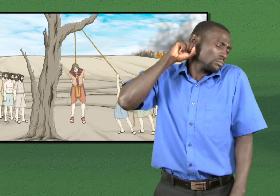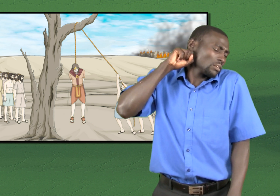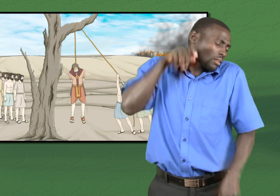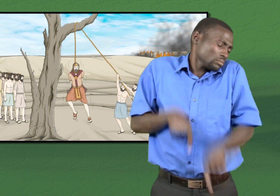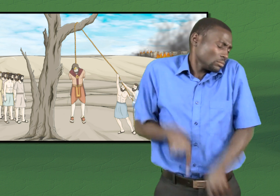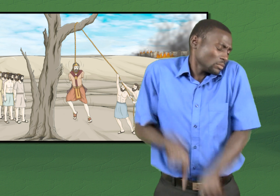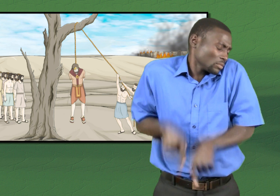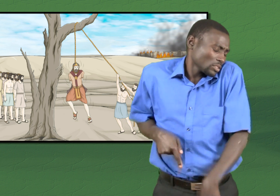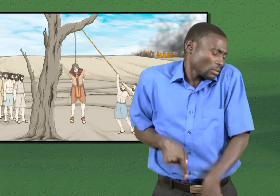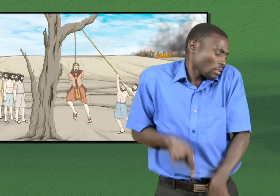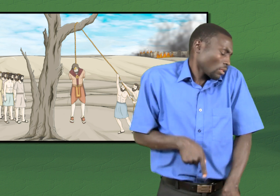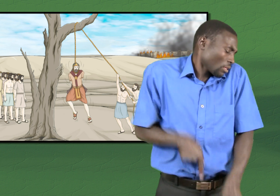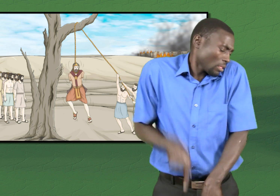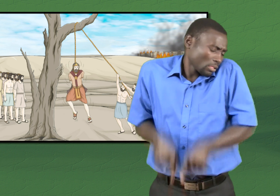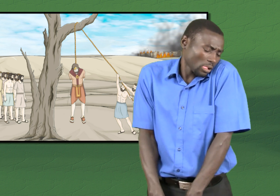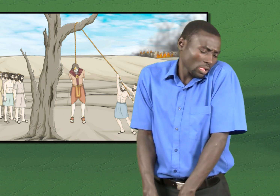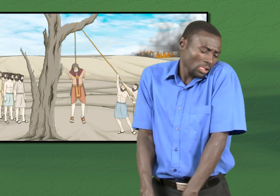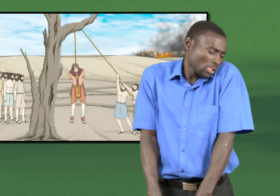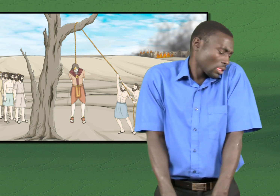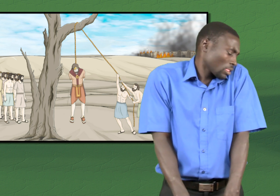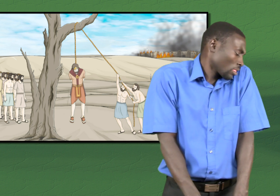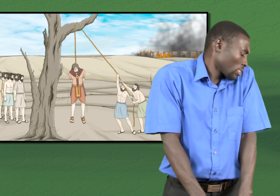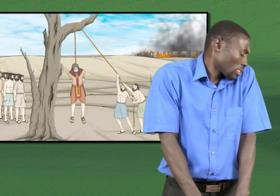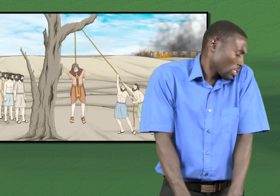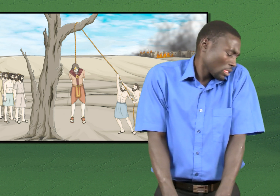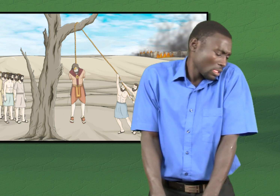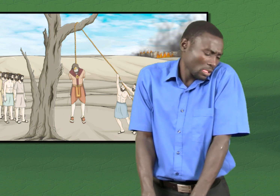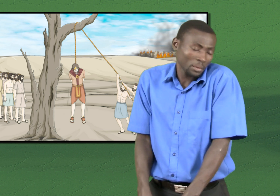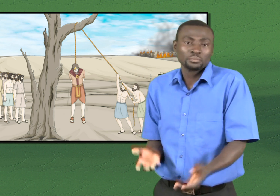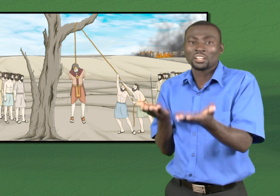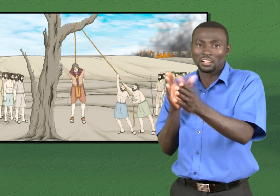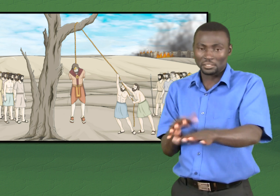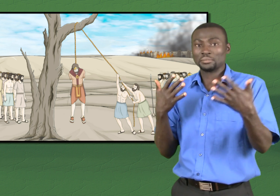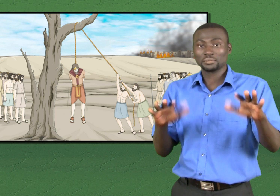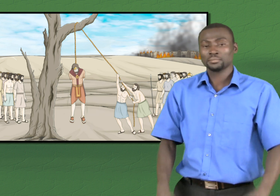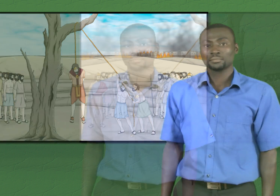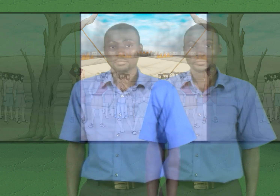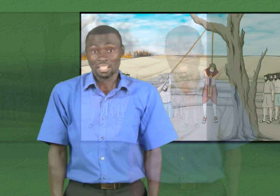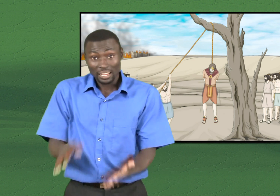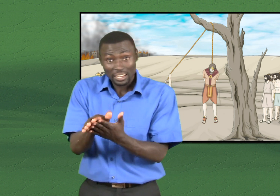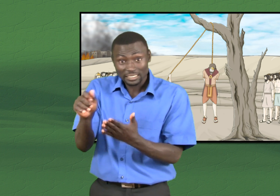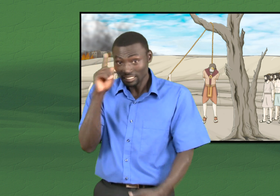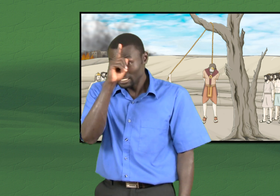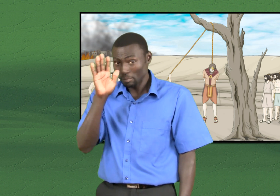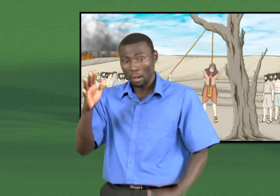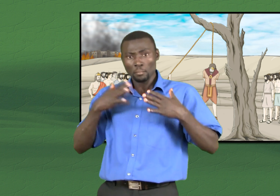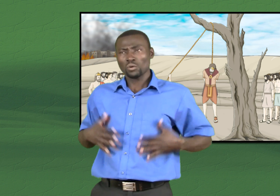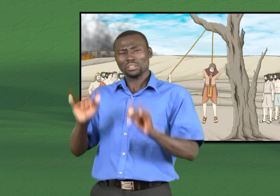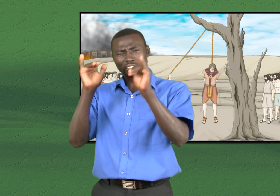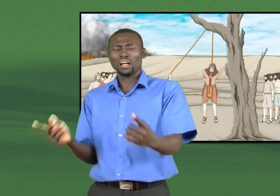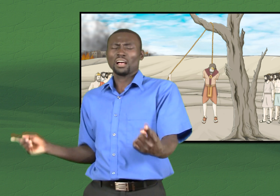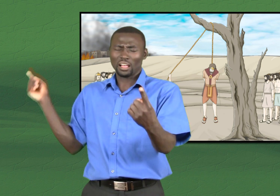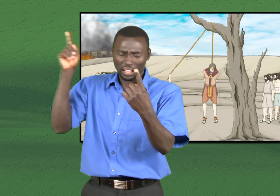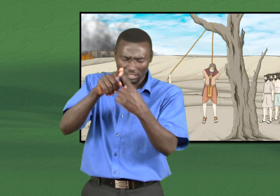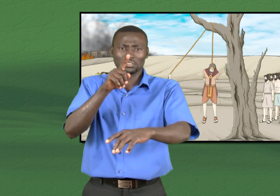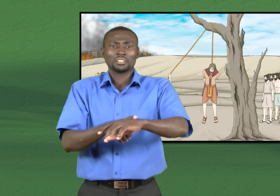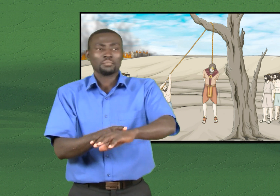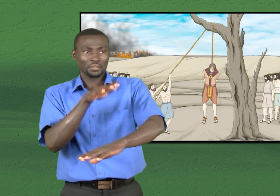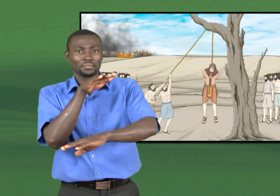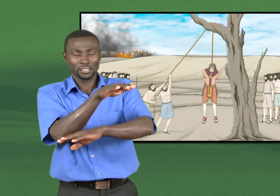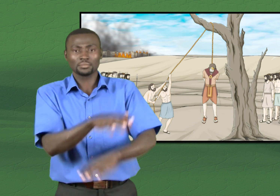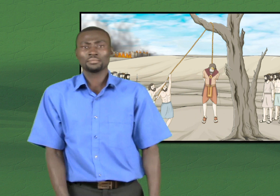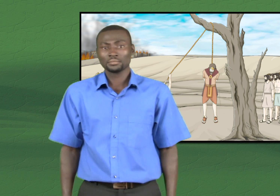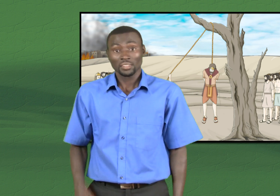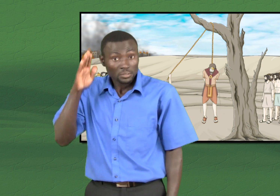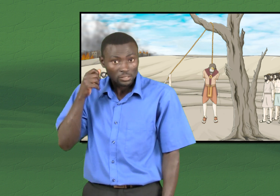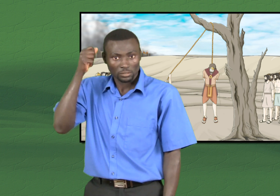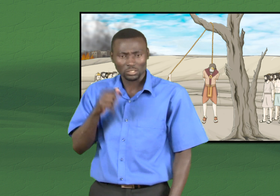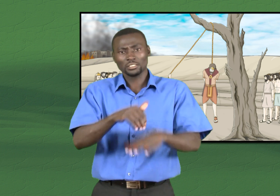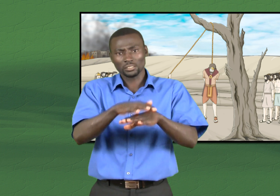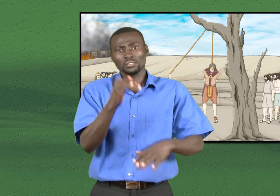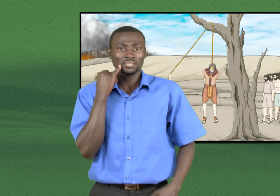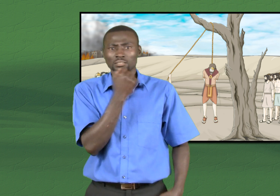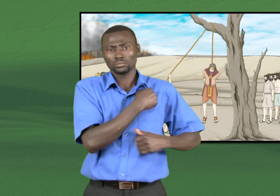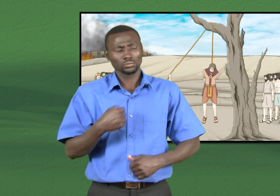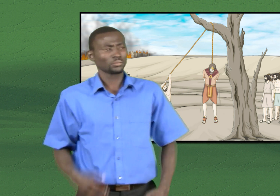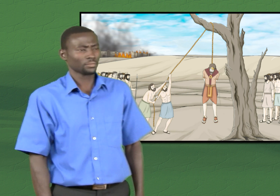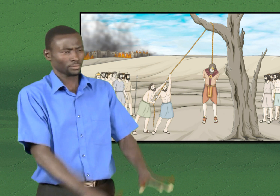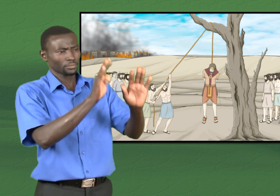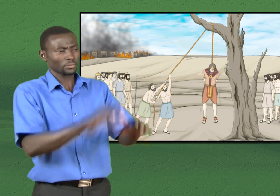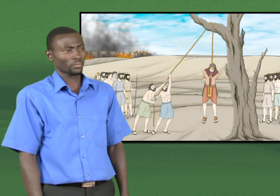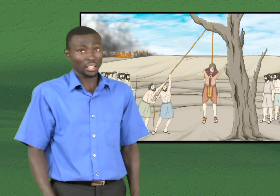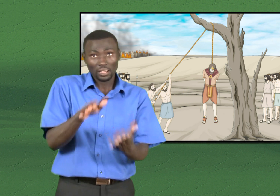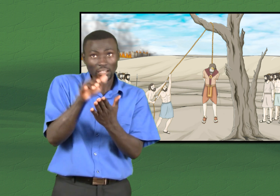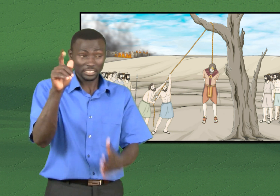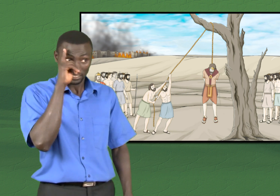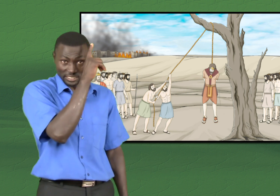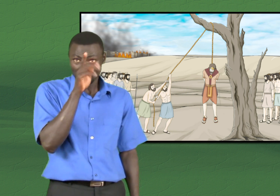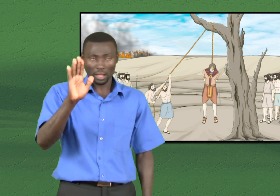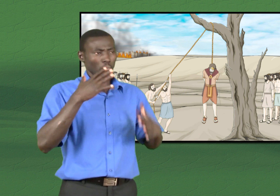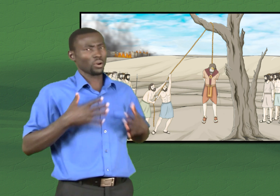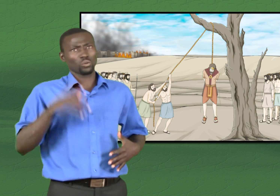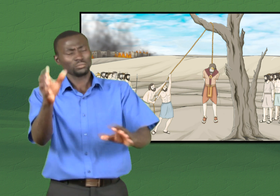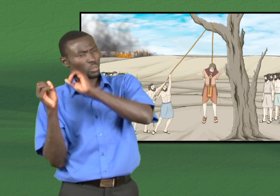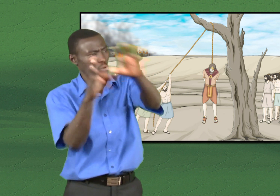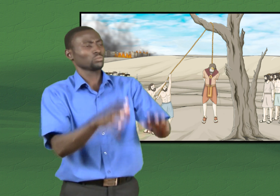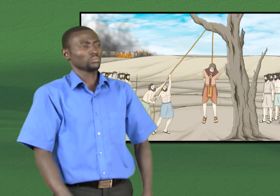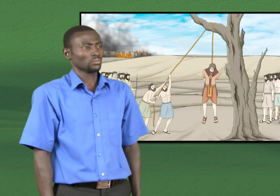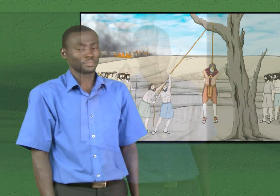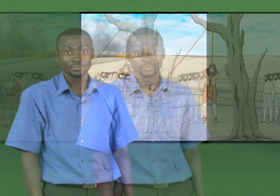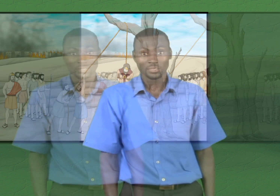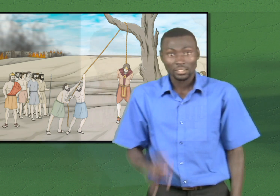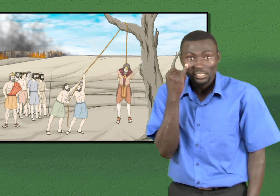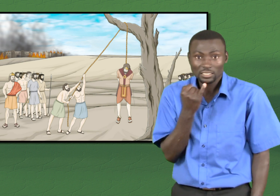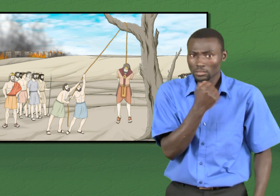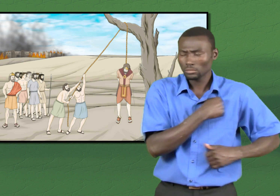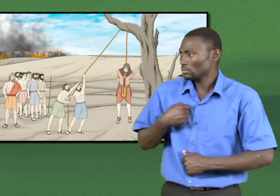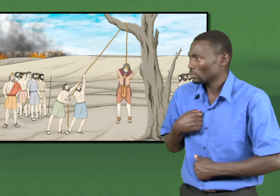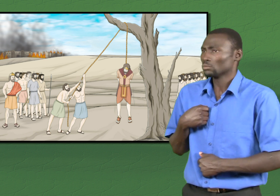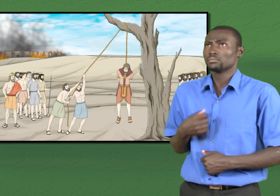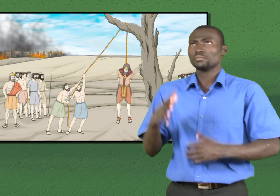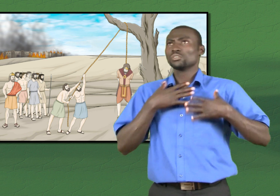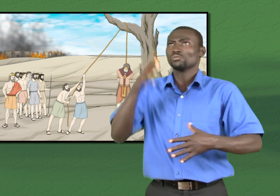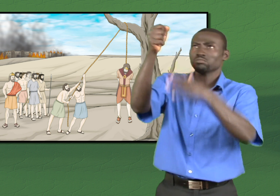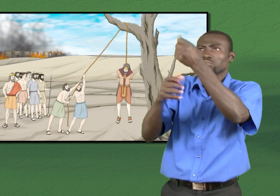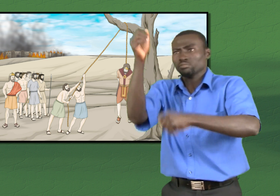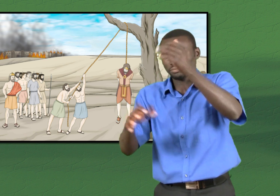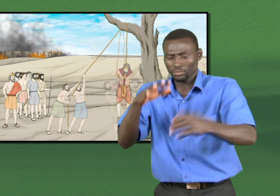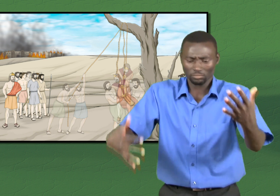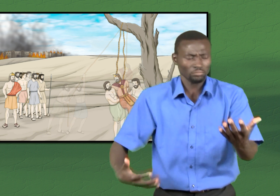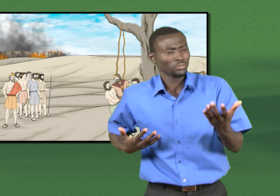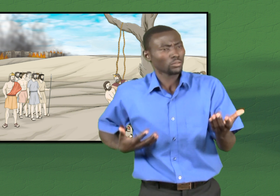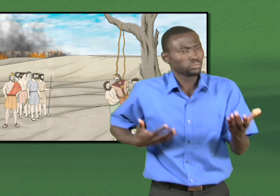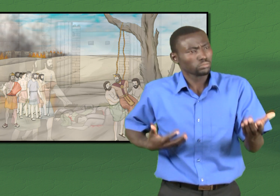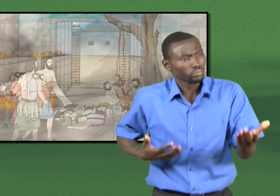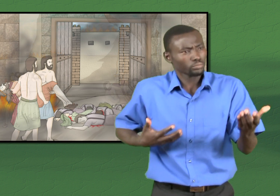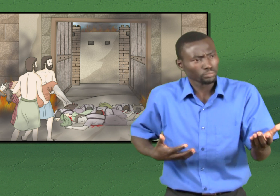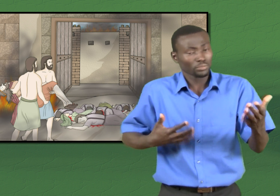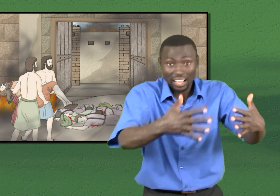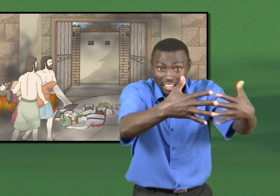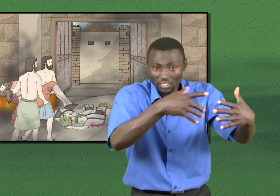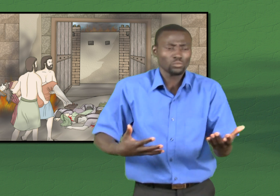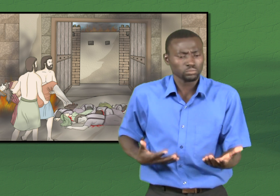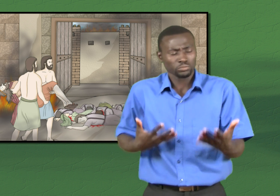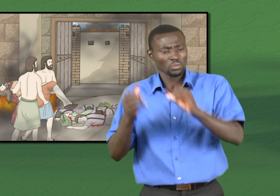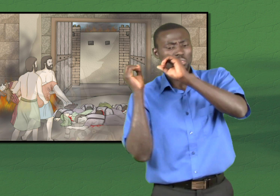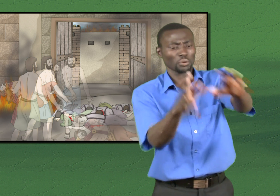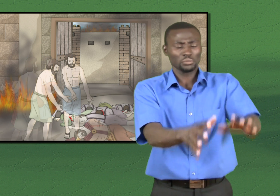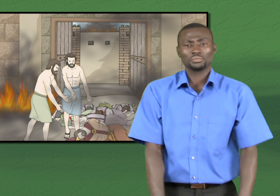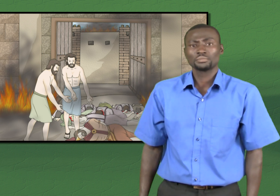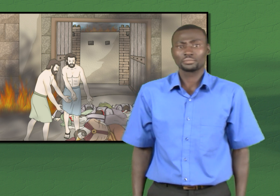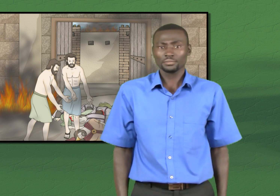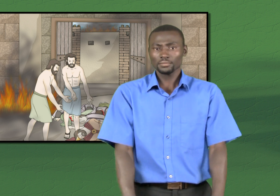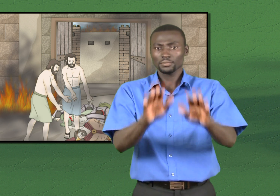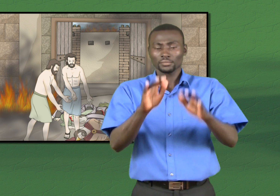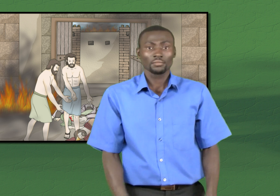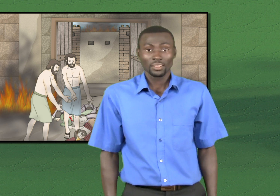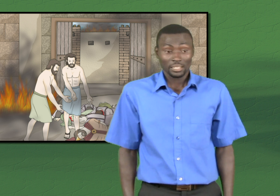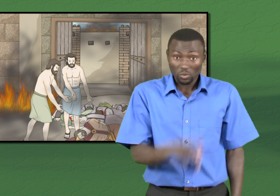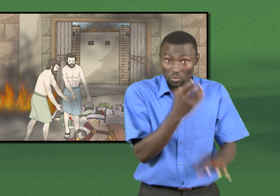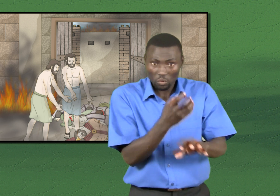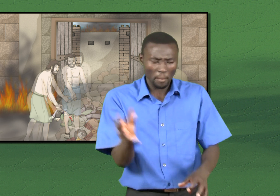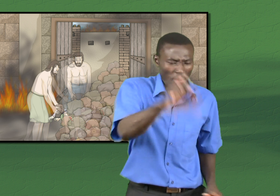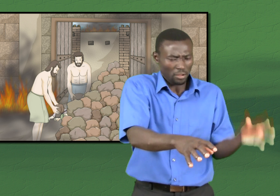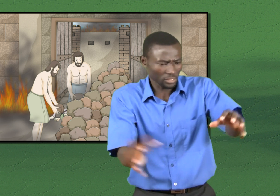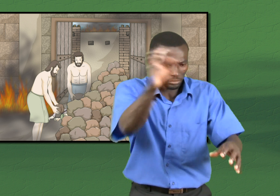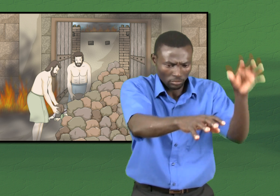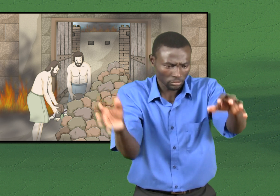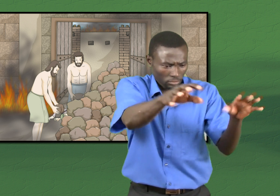He hung the king of Ai on a tree until evening, and at sunset Joshua commanded that they take down the body from the tree and throw it down at the entrance of the city gate.